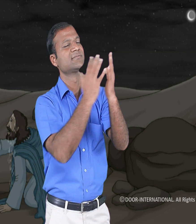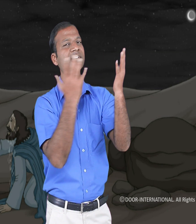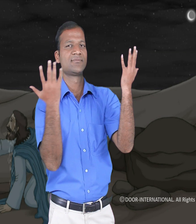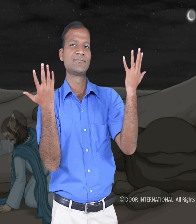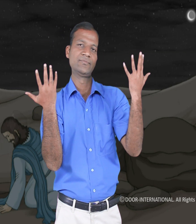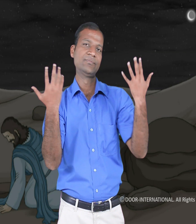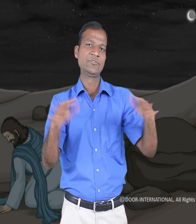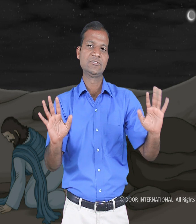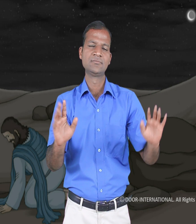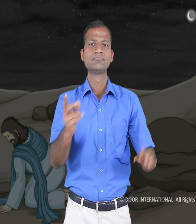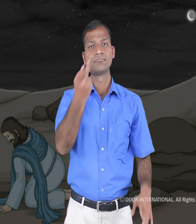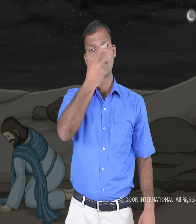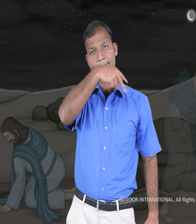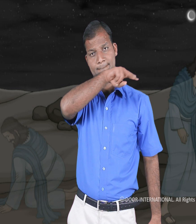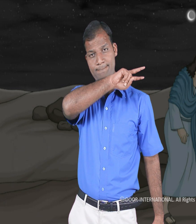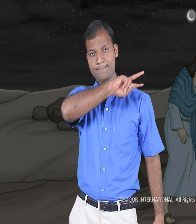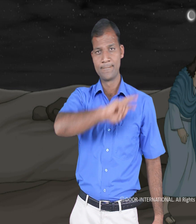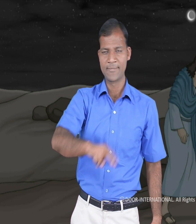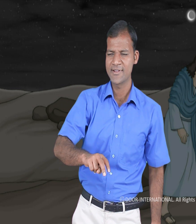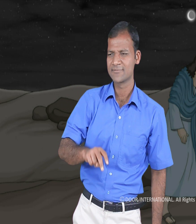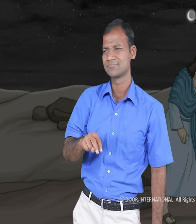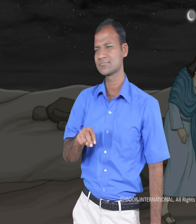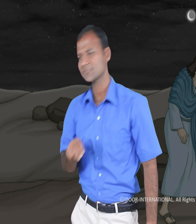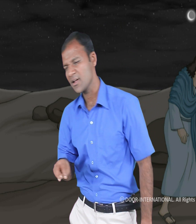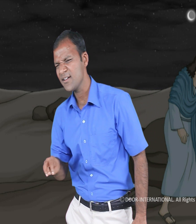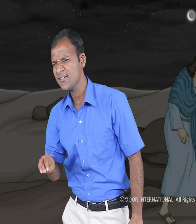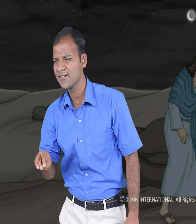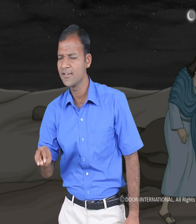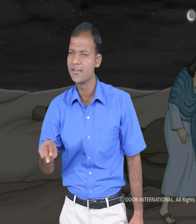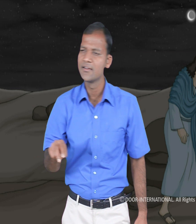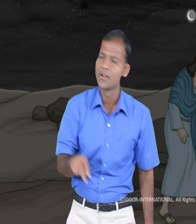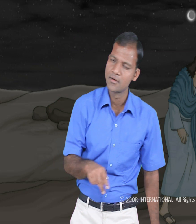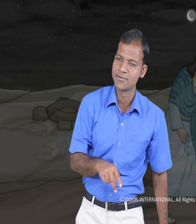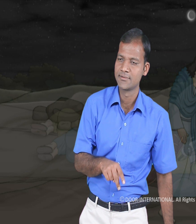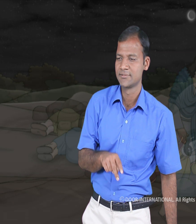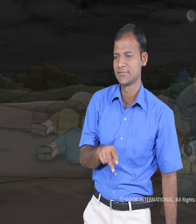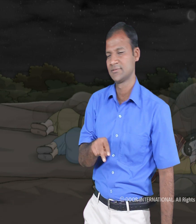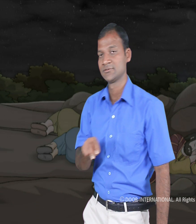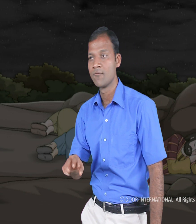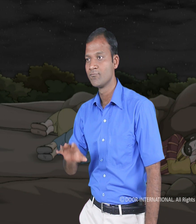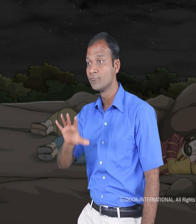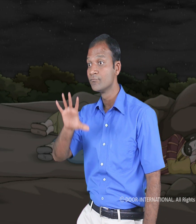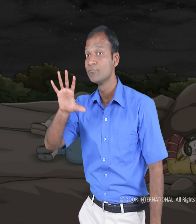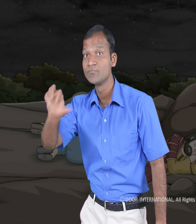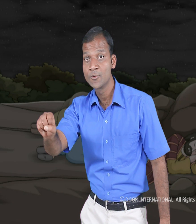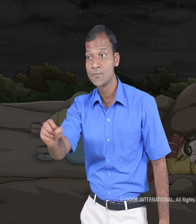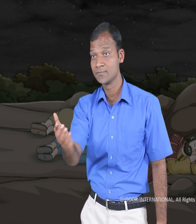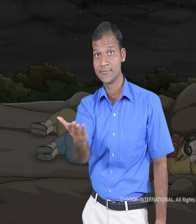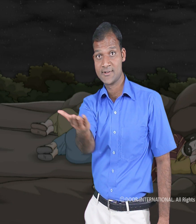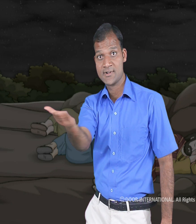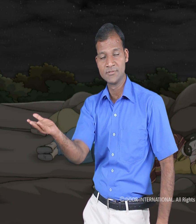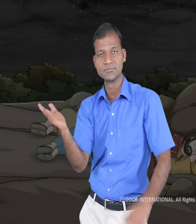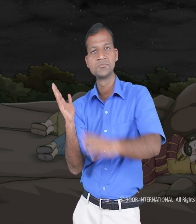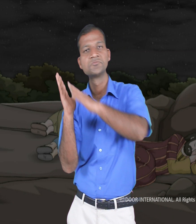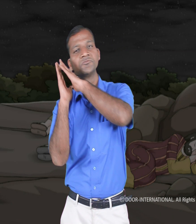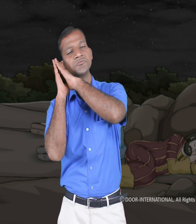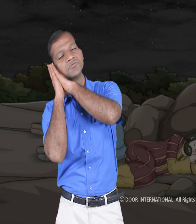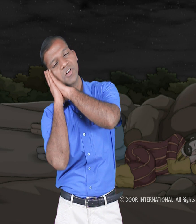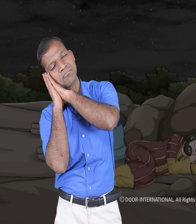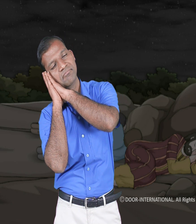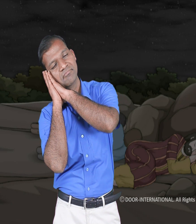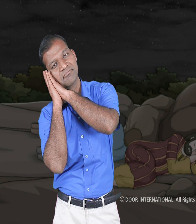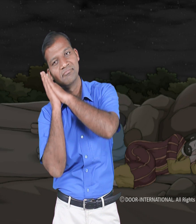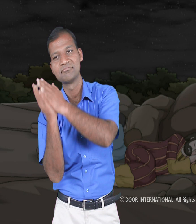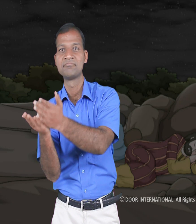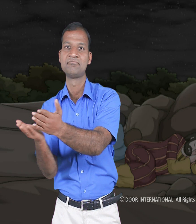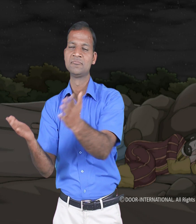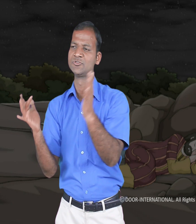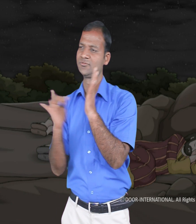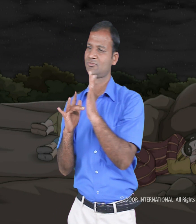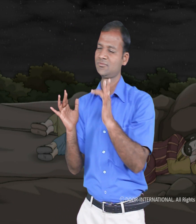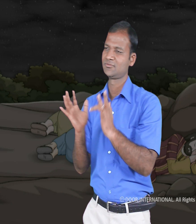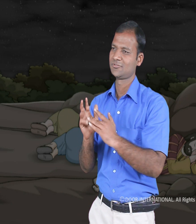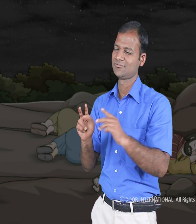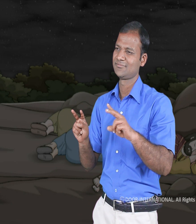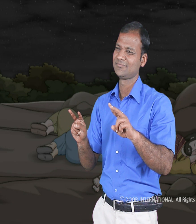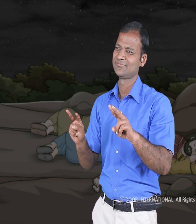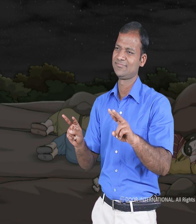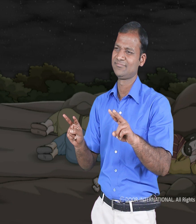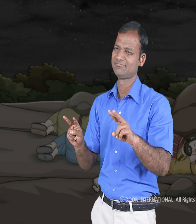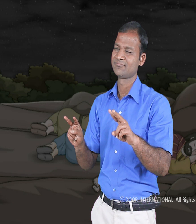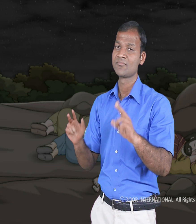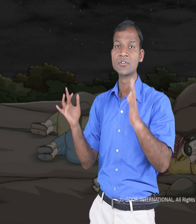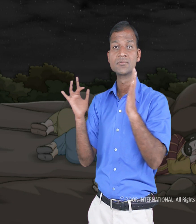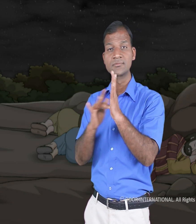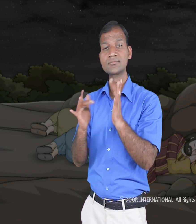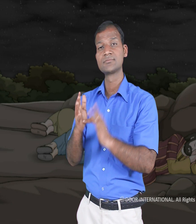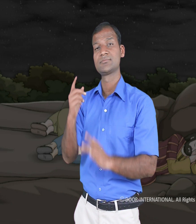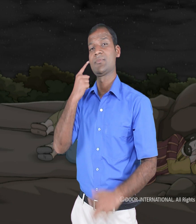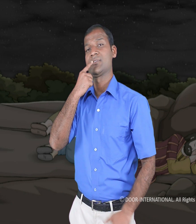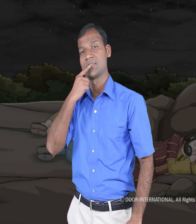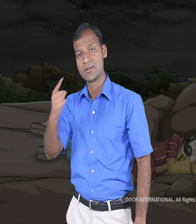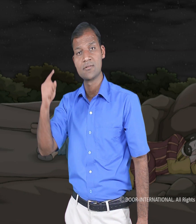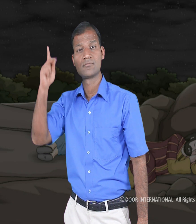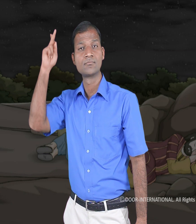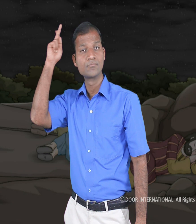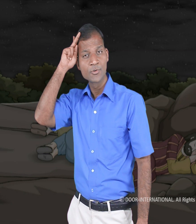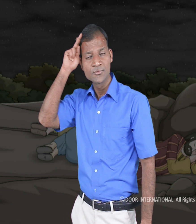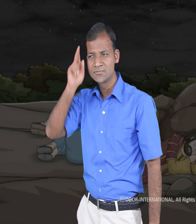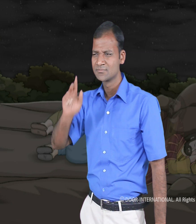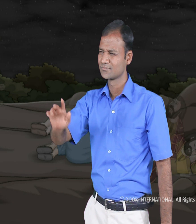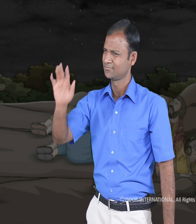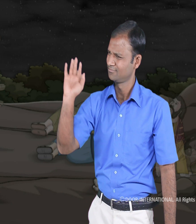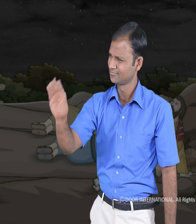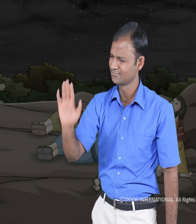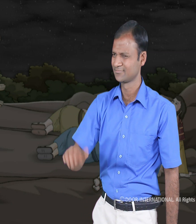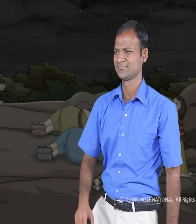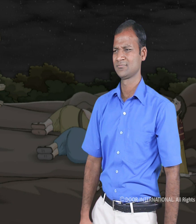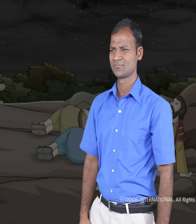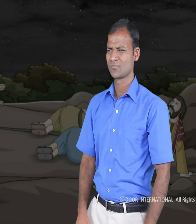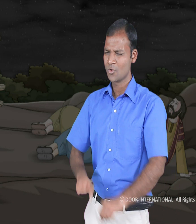Then Jesus returned to the disciples and found them sleeping.